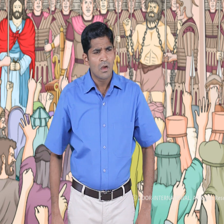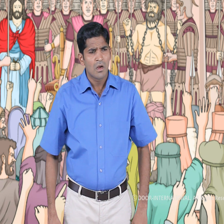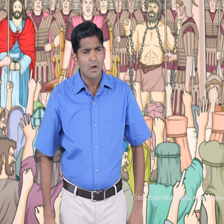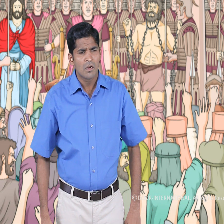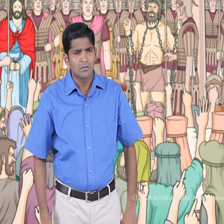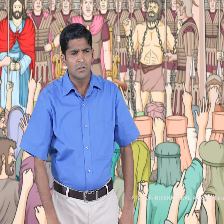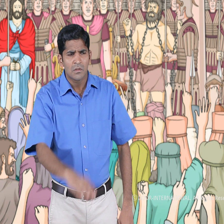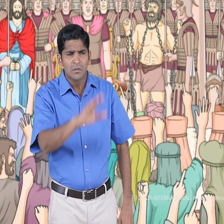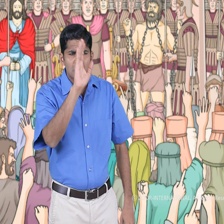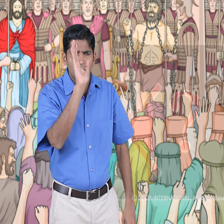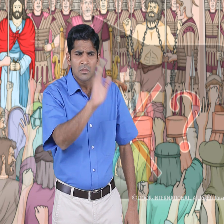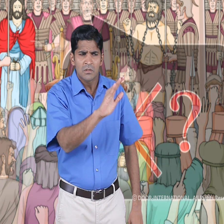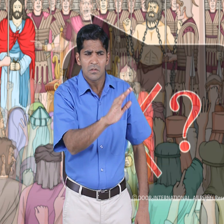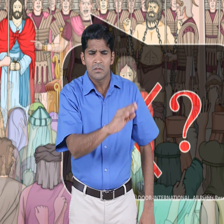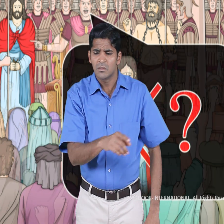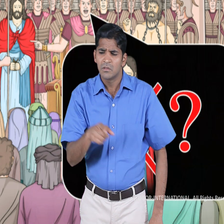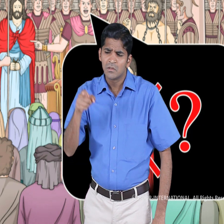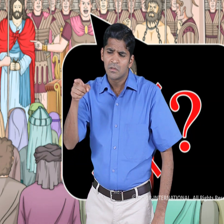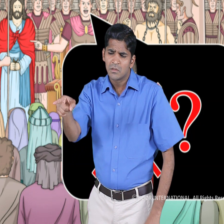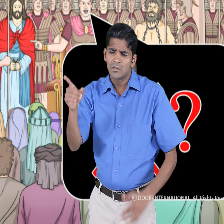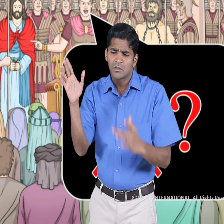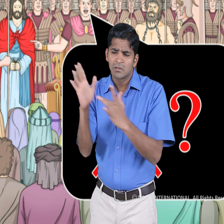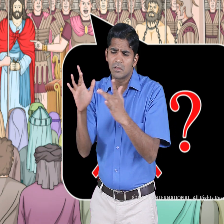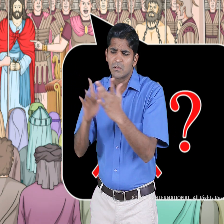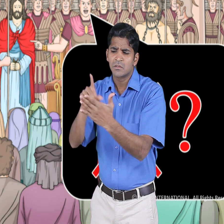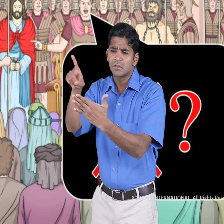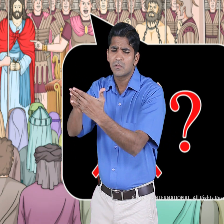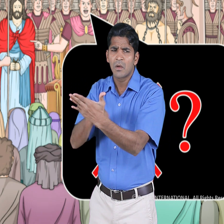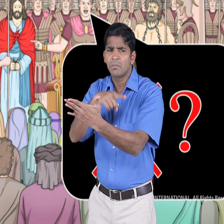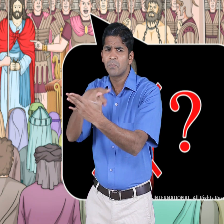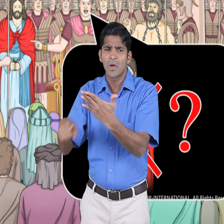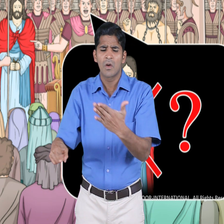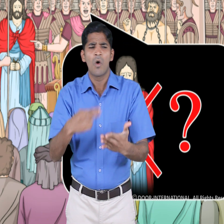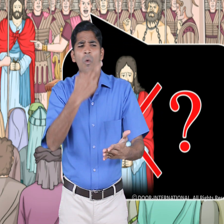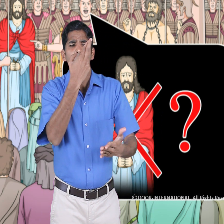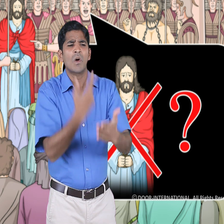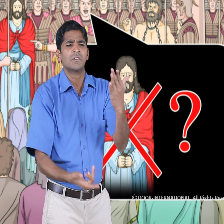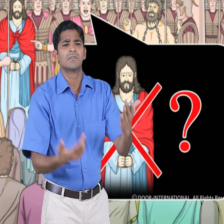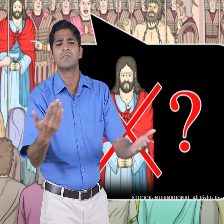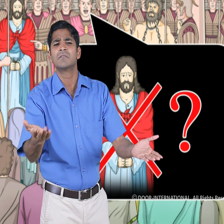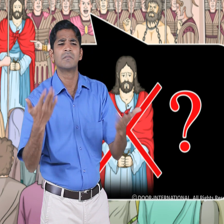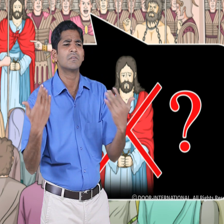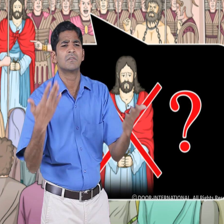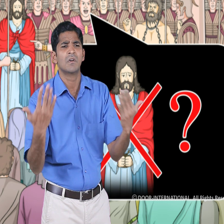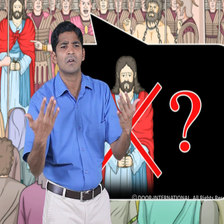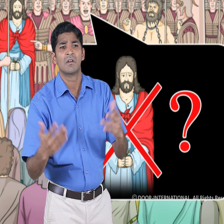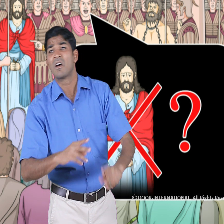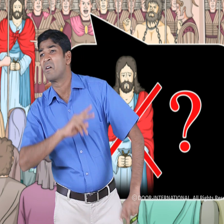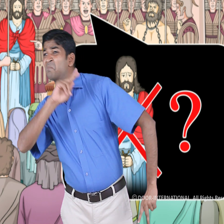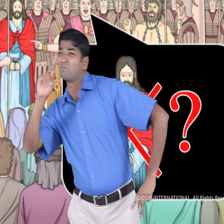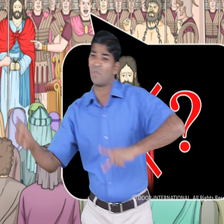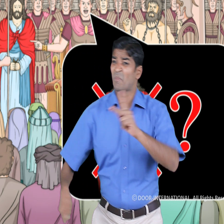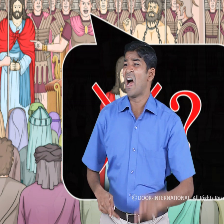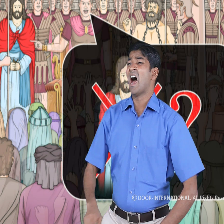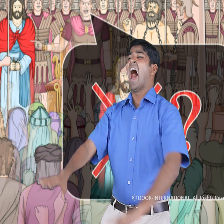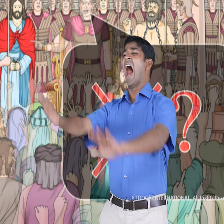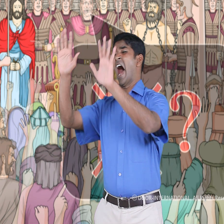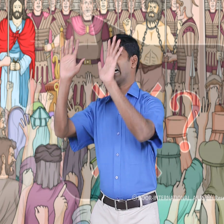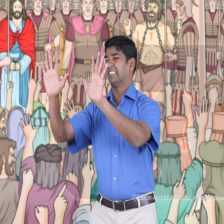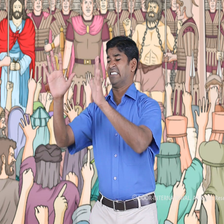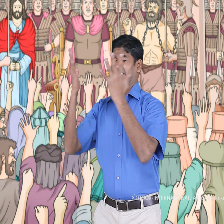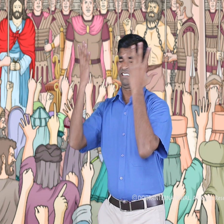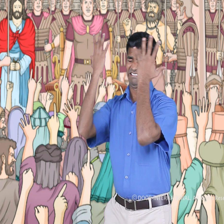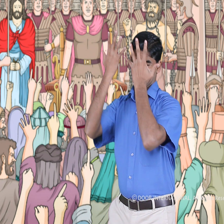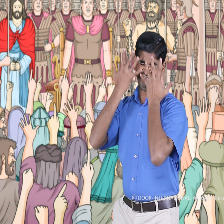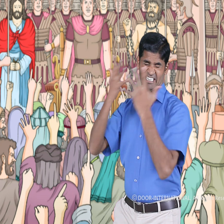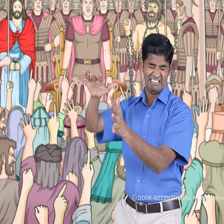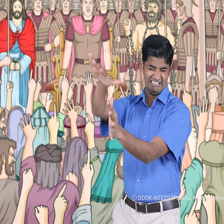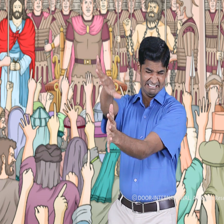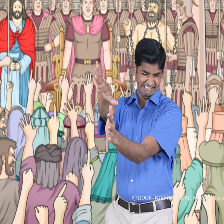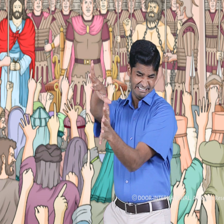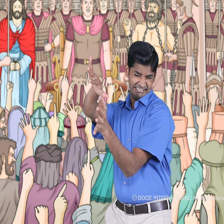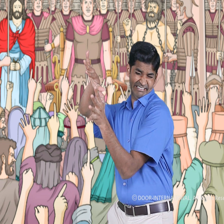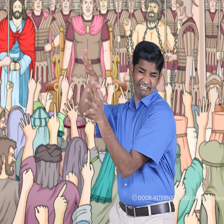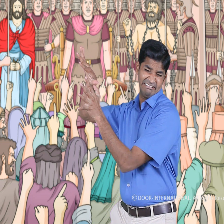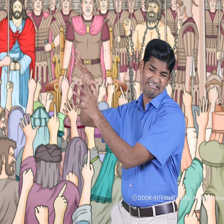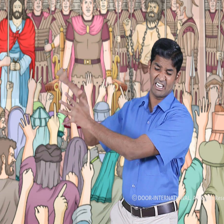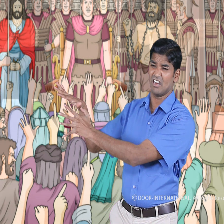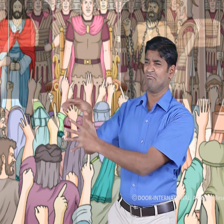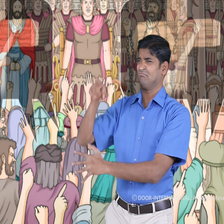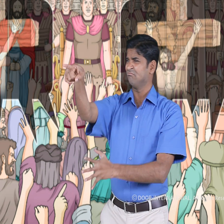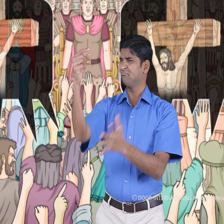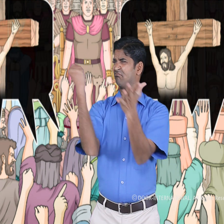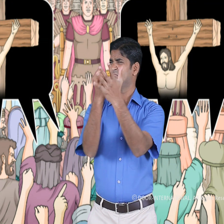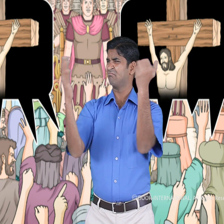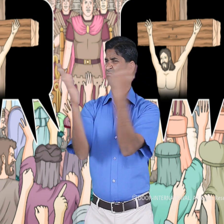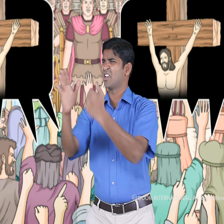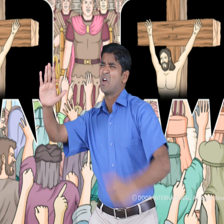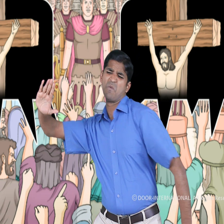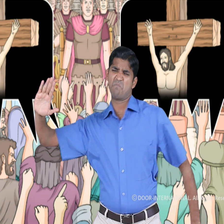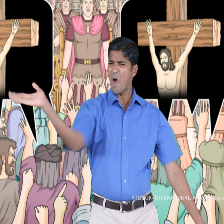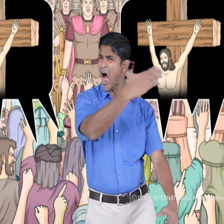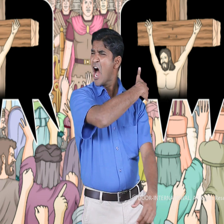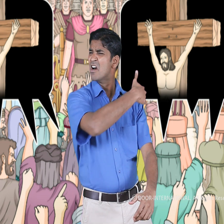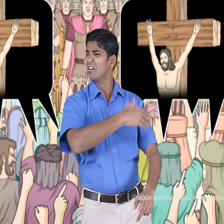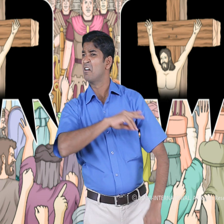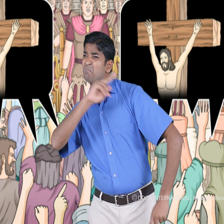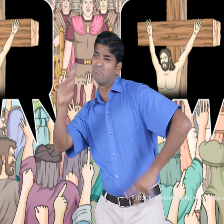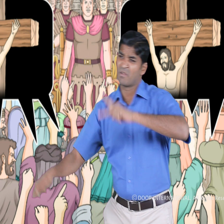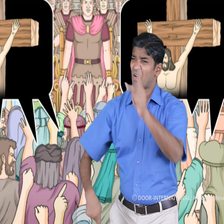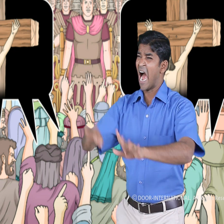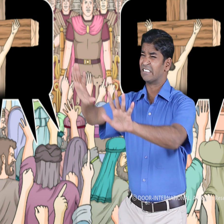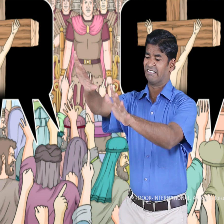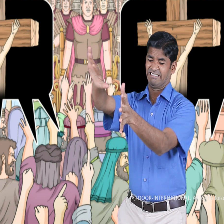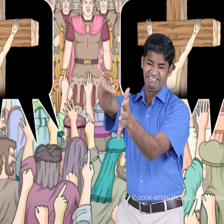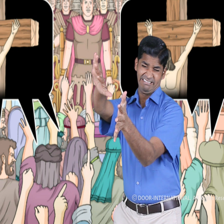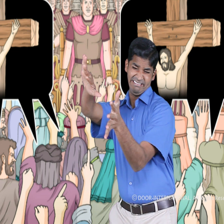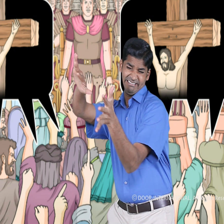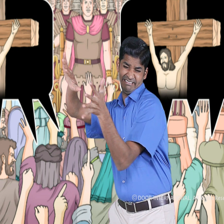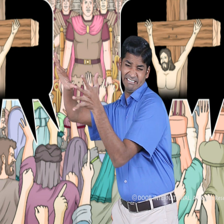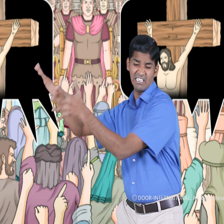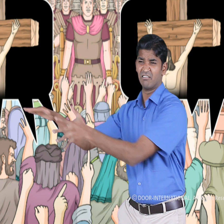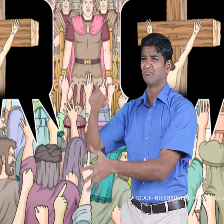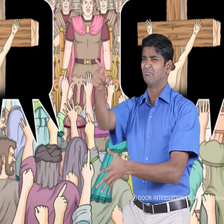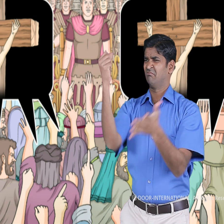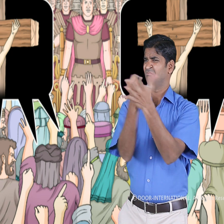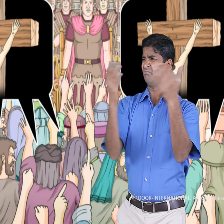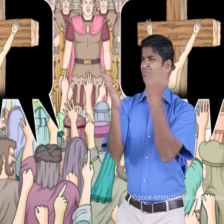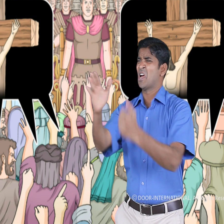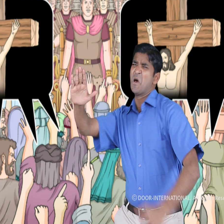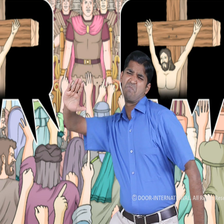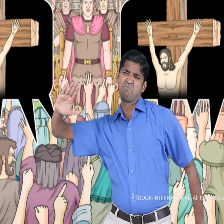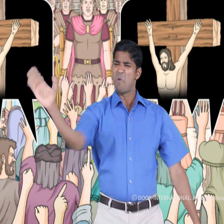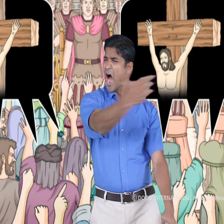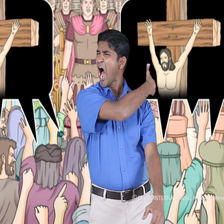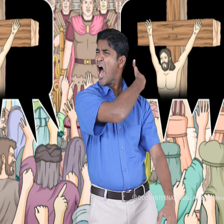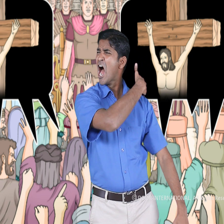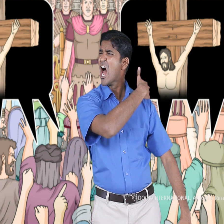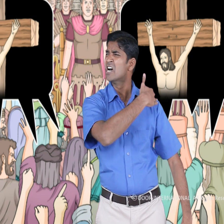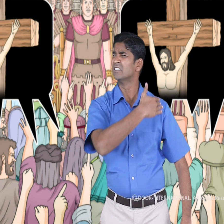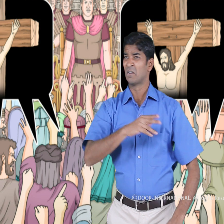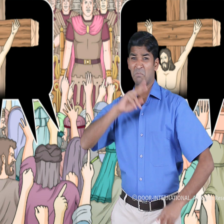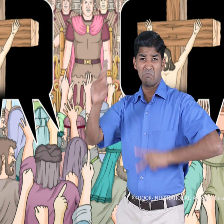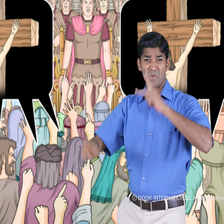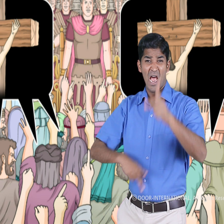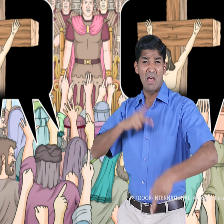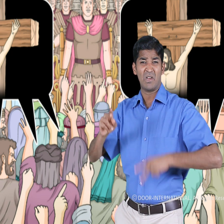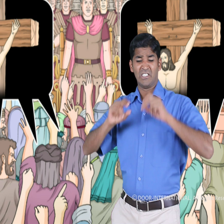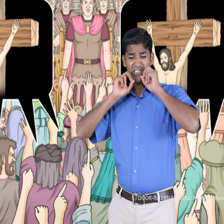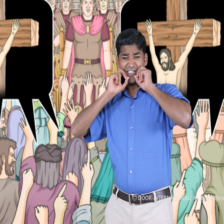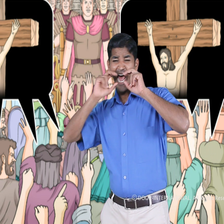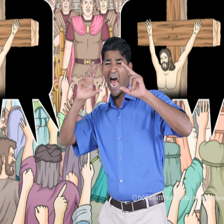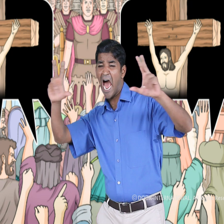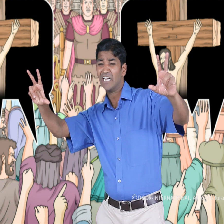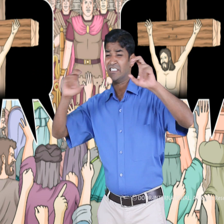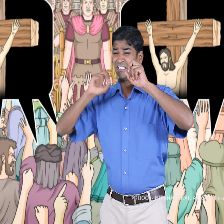“Why?” asked Pilate. “What evil has He done?”